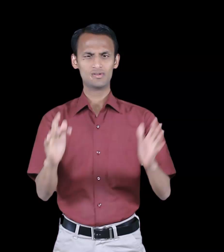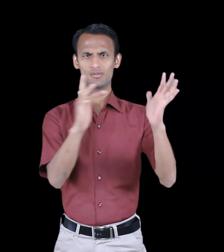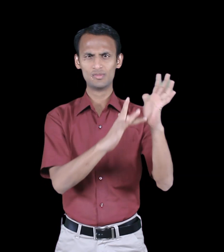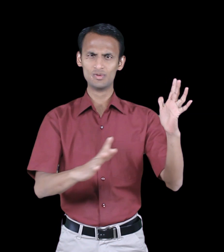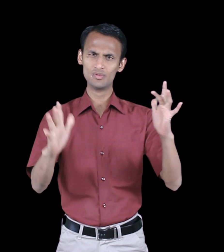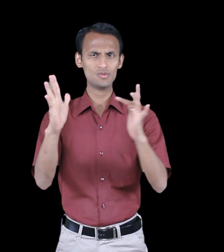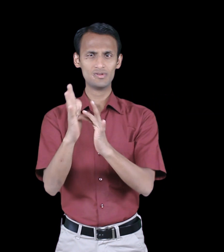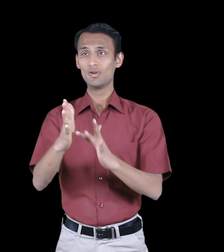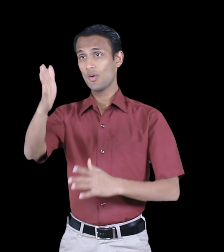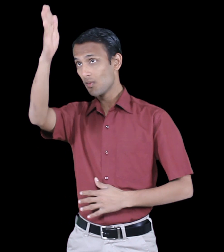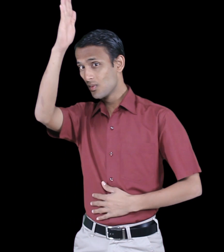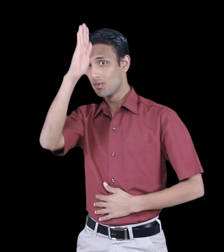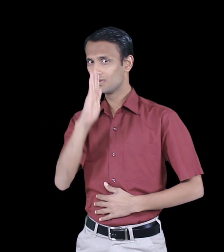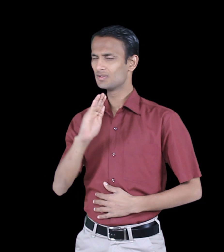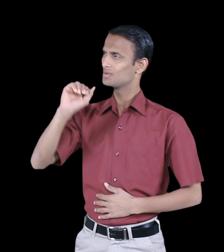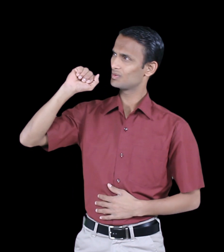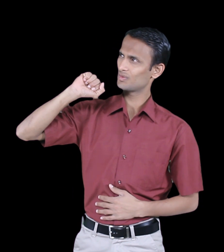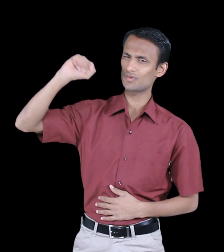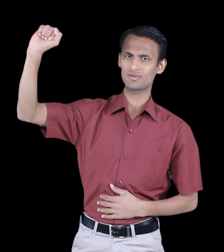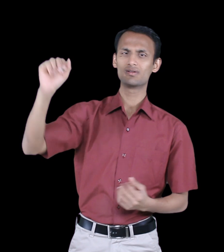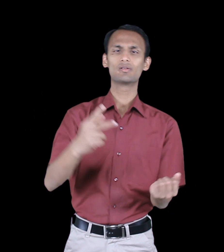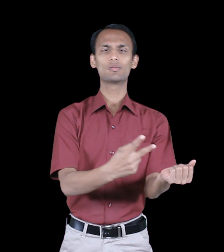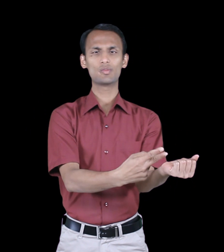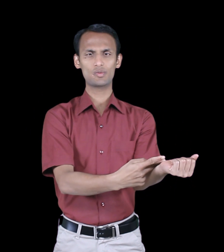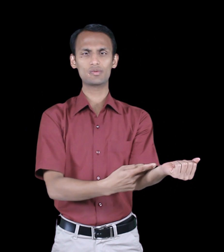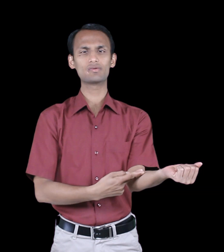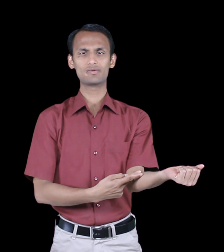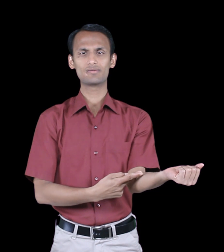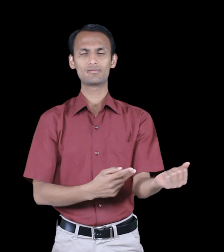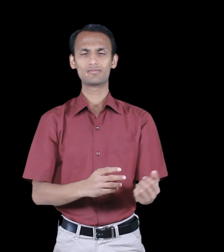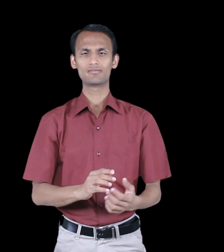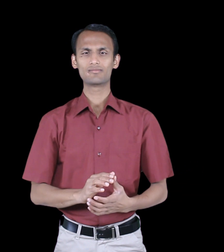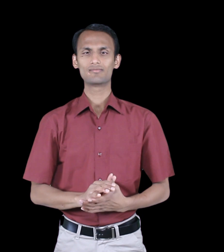Jesus - God's lamb